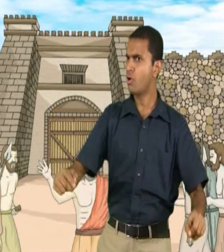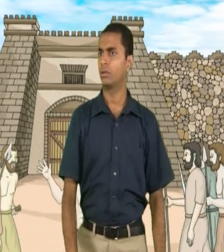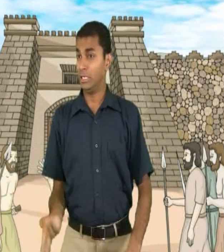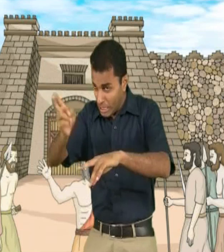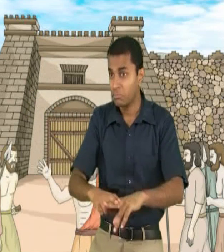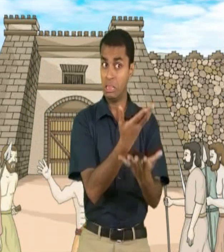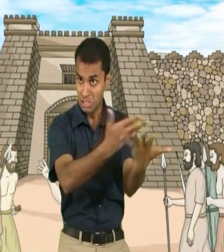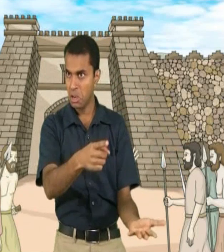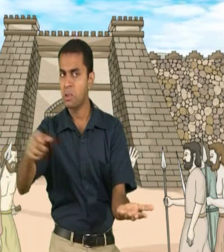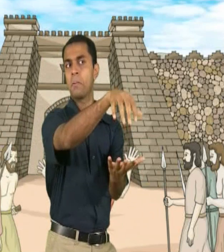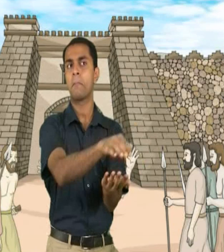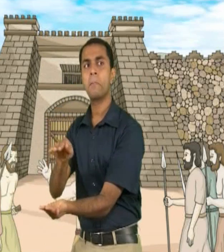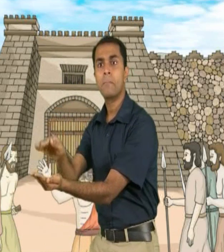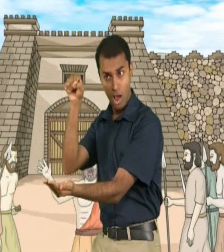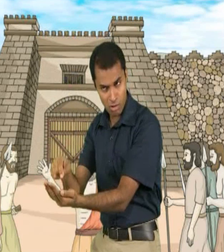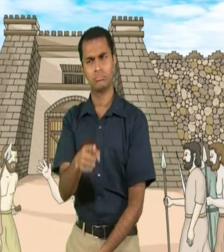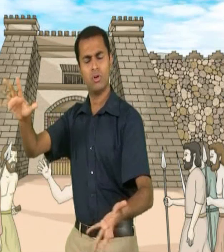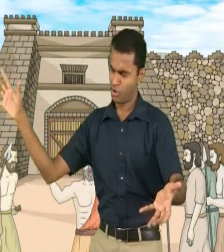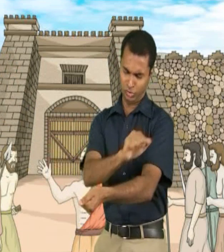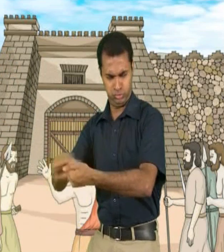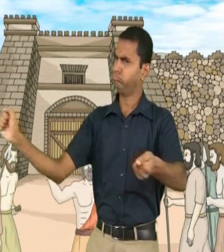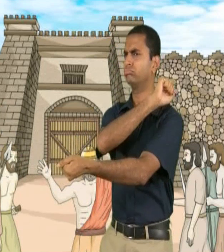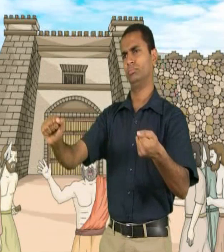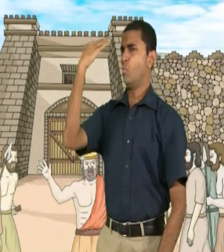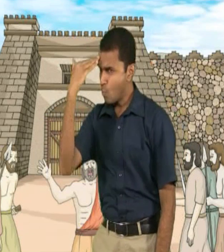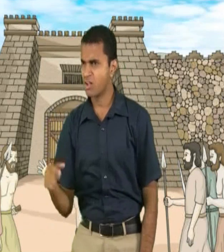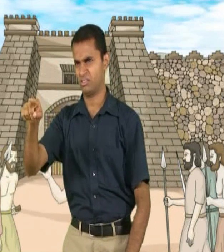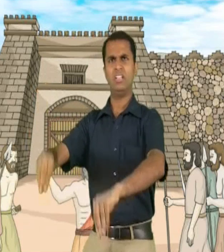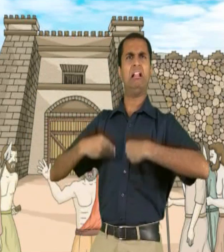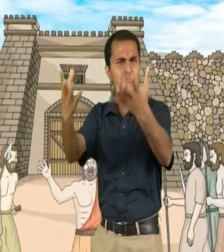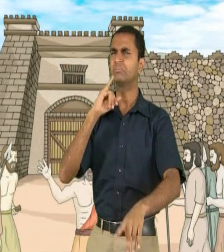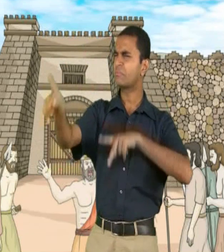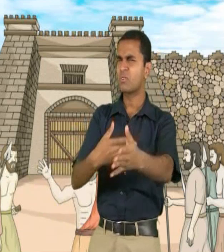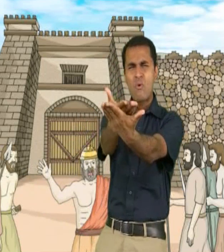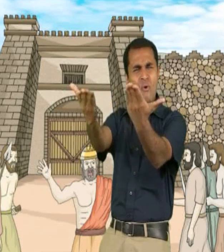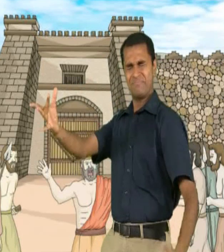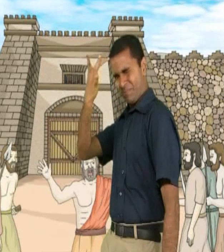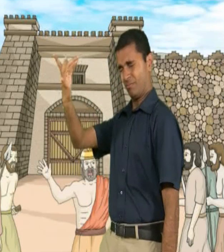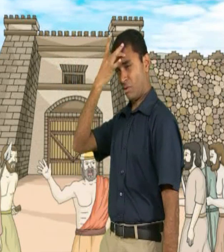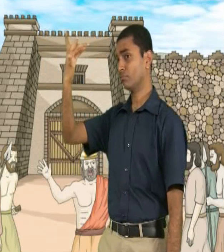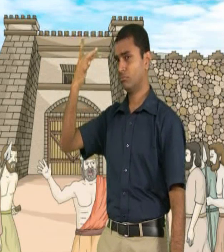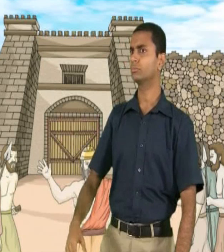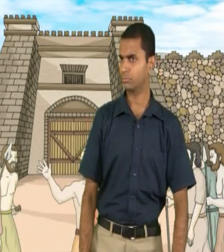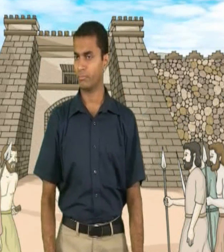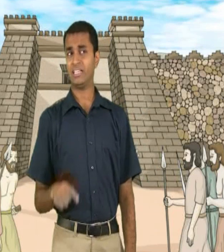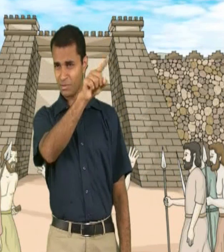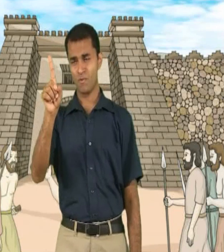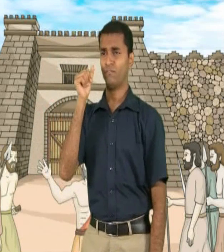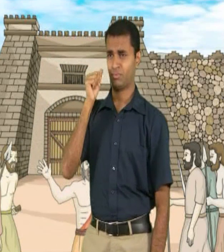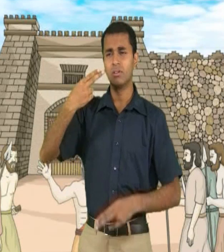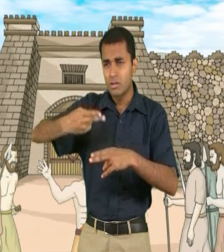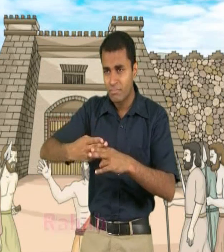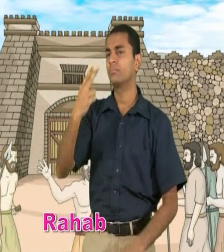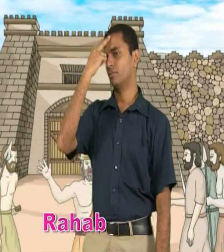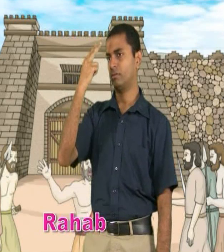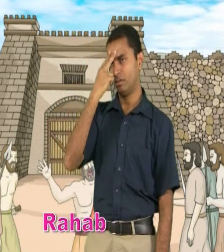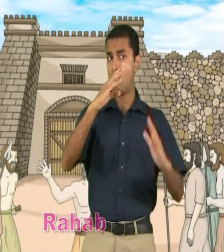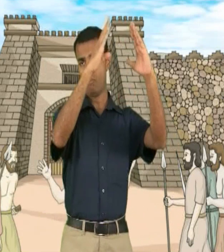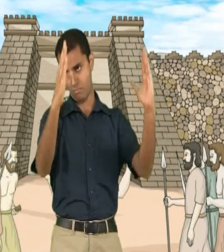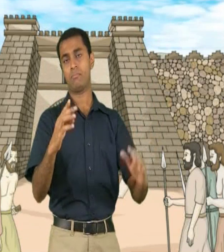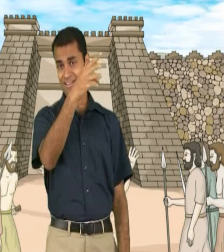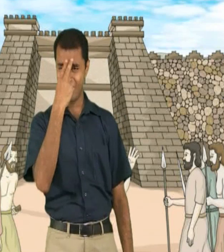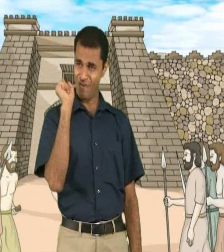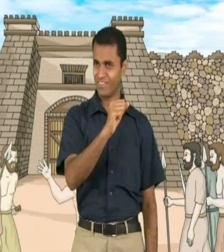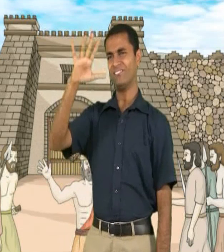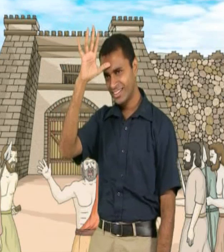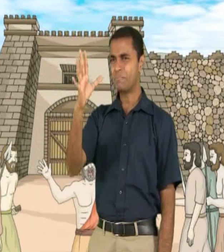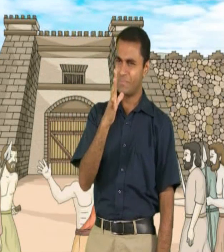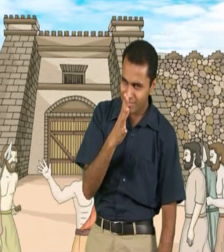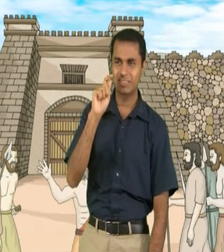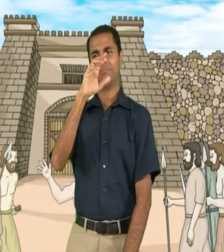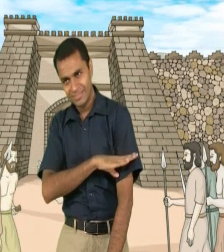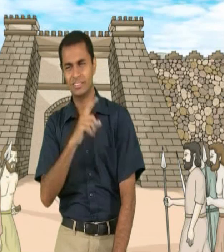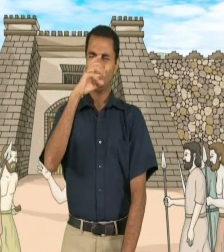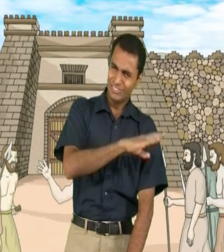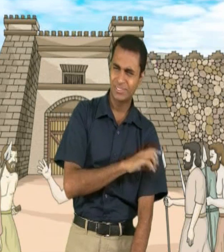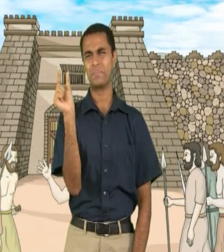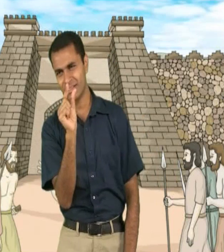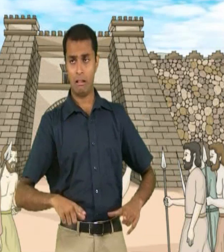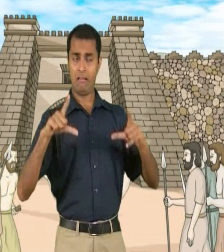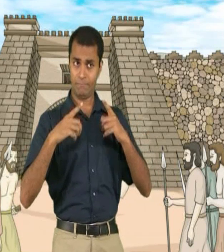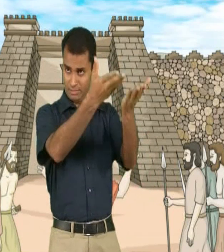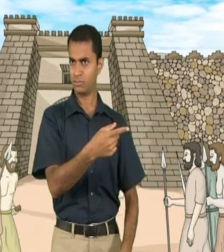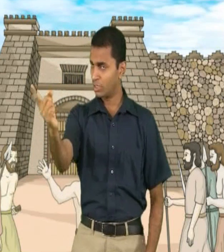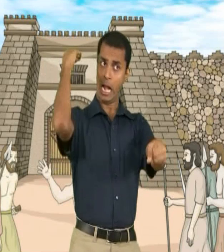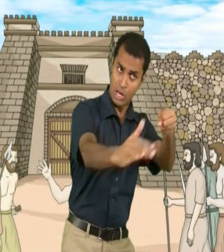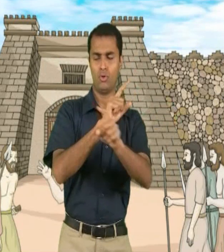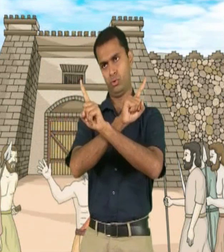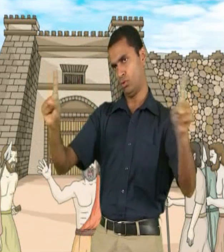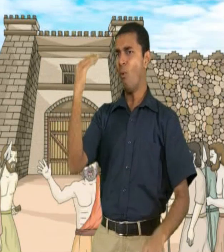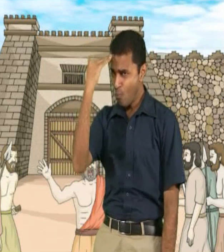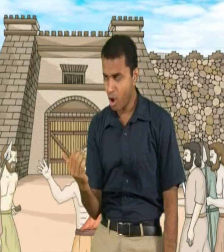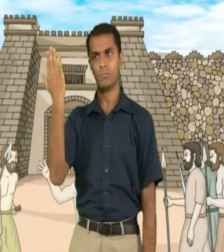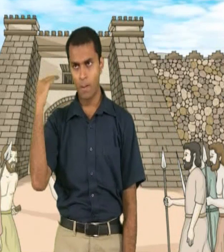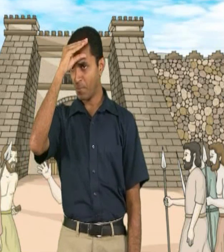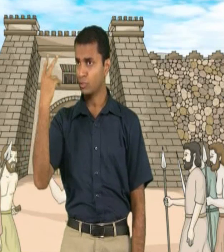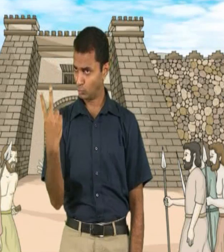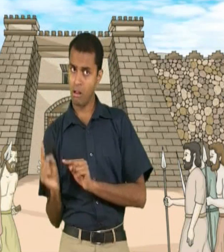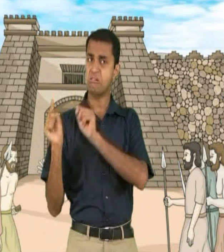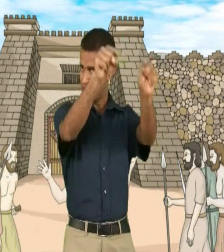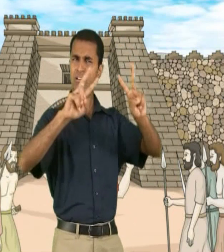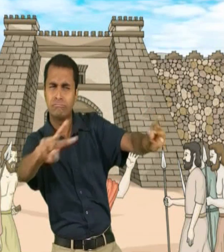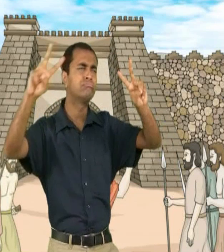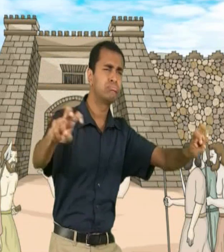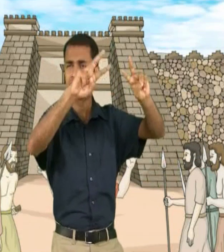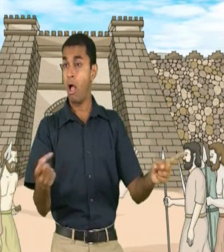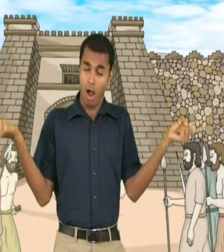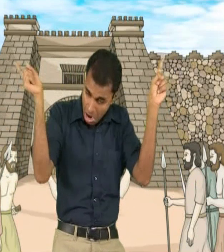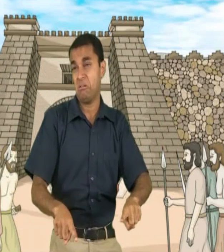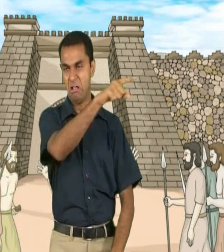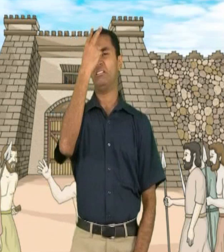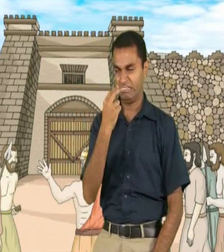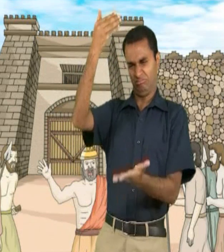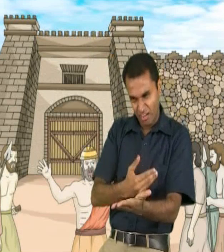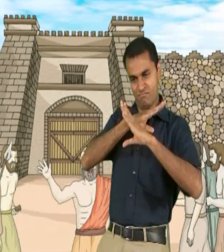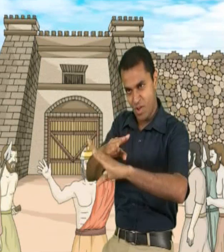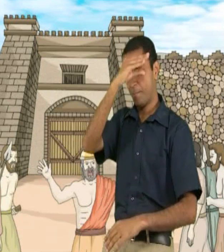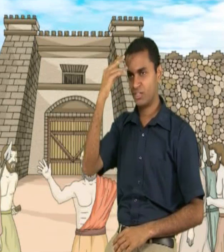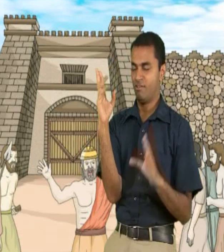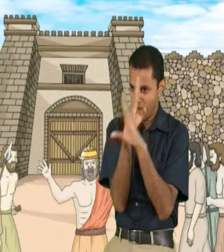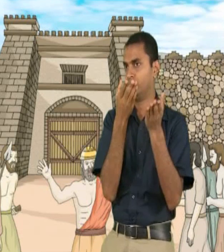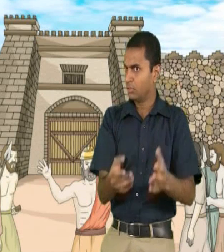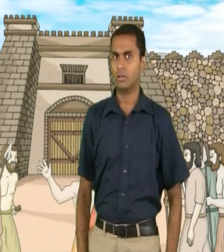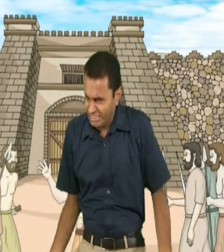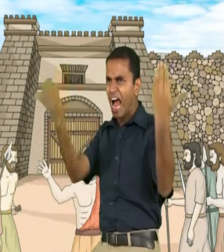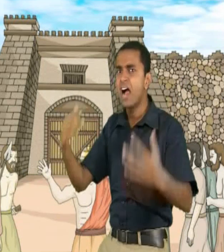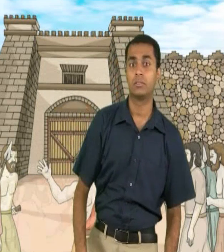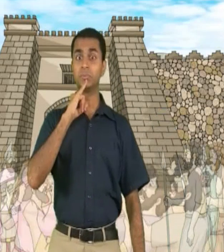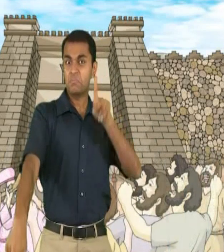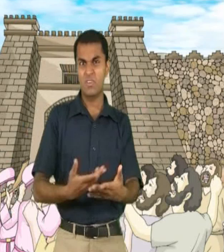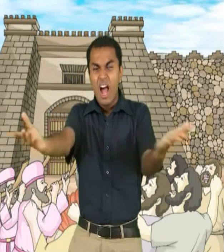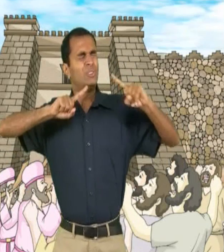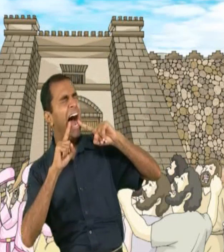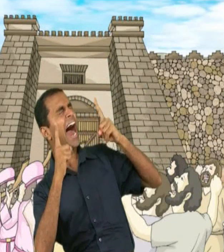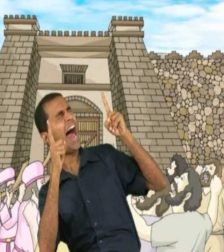If you take any of these, you will set apart the camp of Israel for destruction and bring disaster upon it. For all the silver and gold and all the articles of bronze and iron are holy to the LORD;